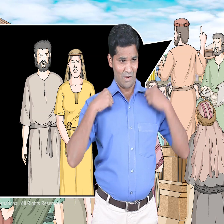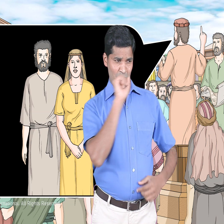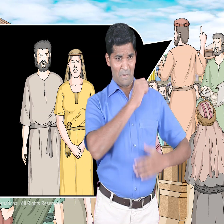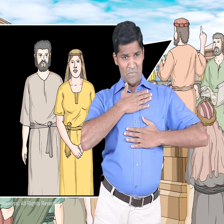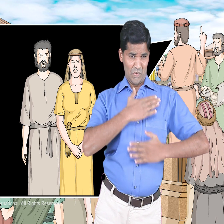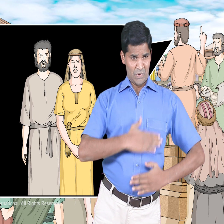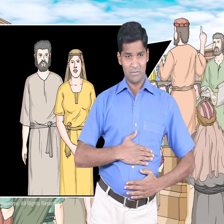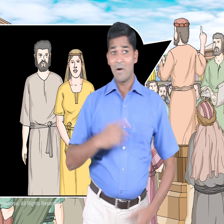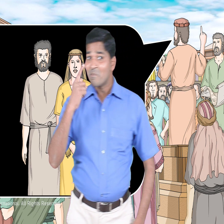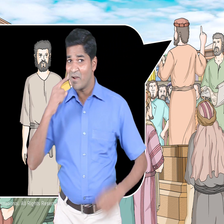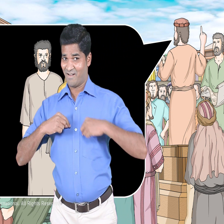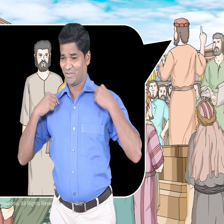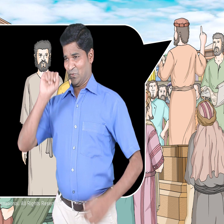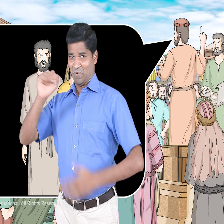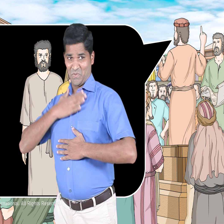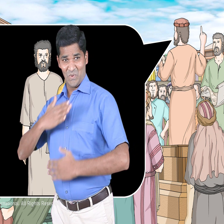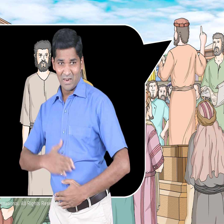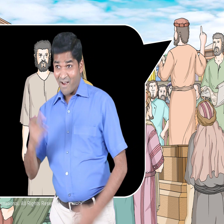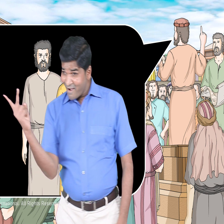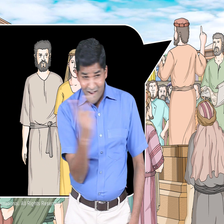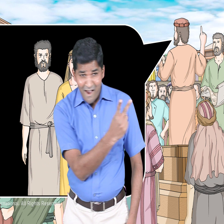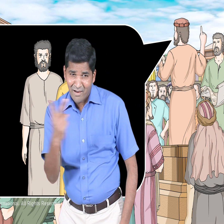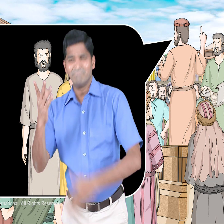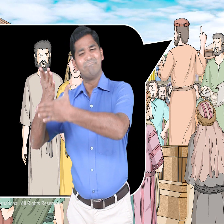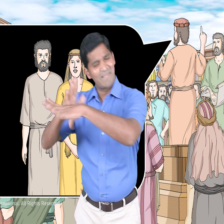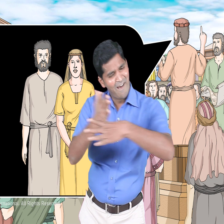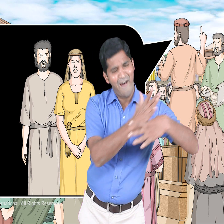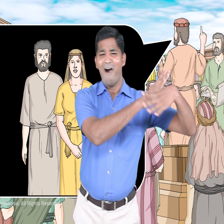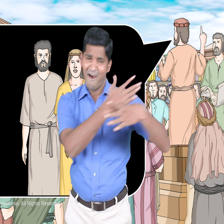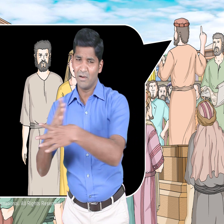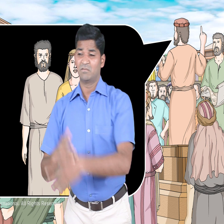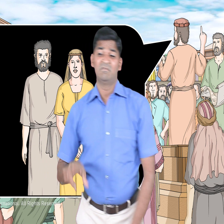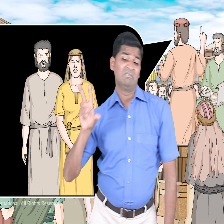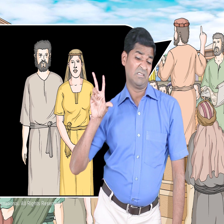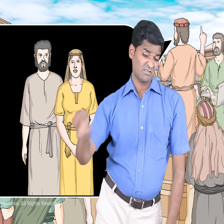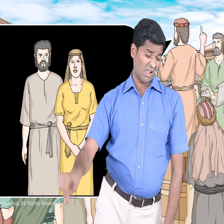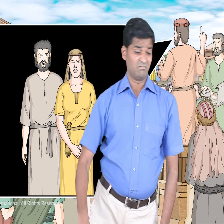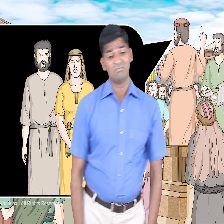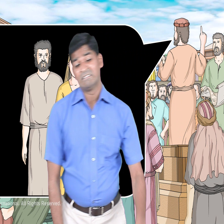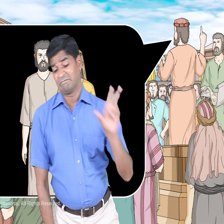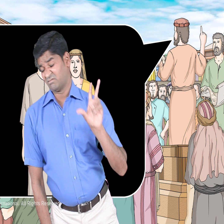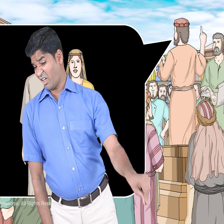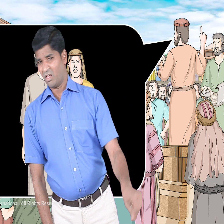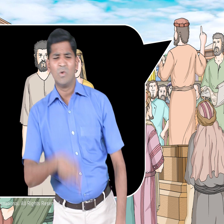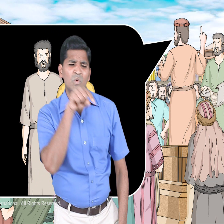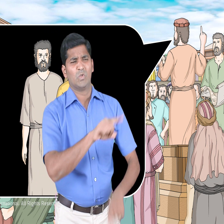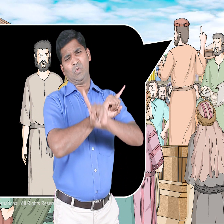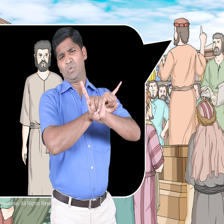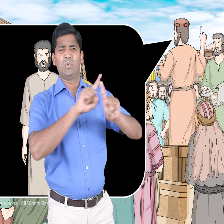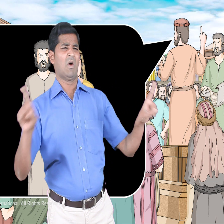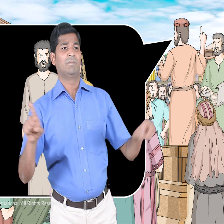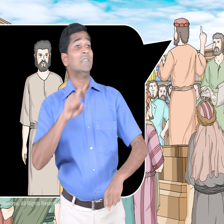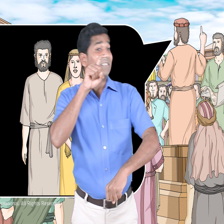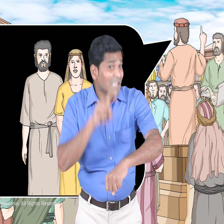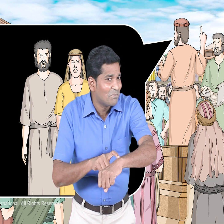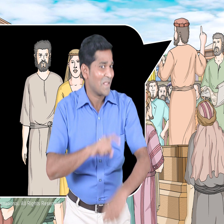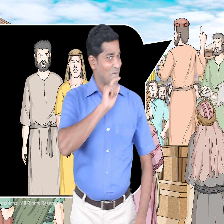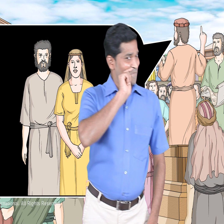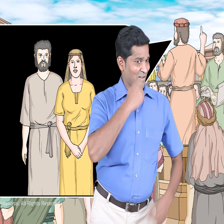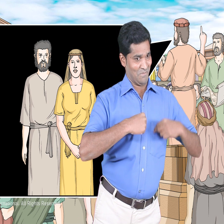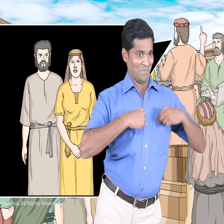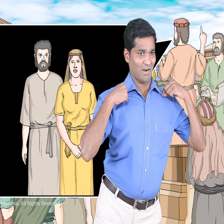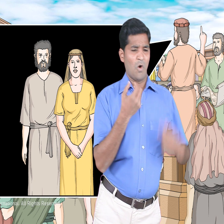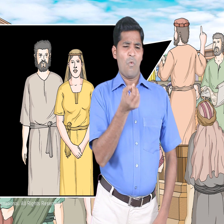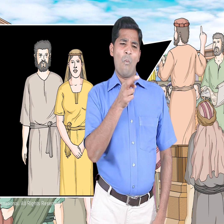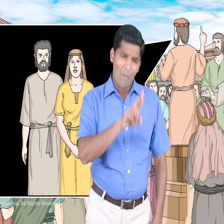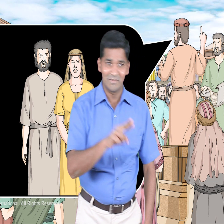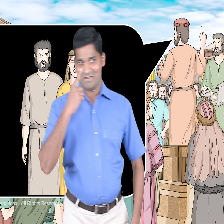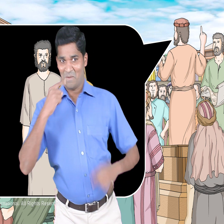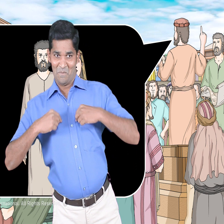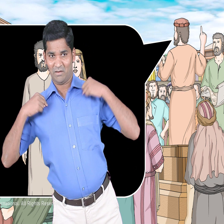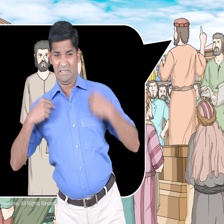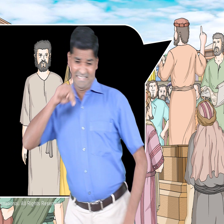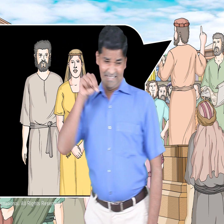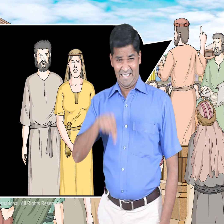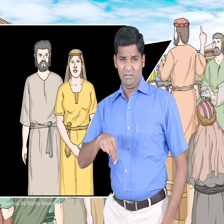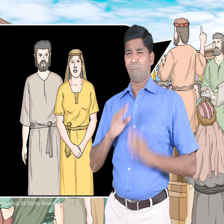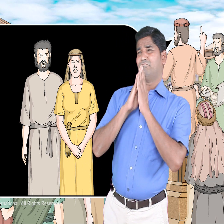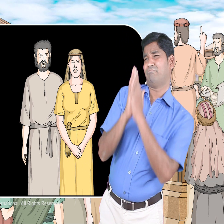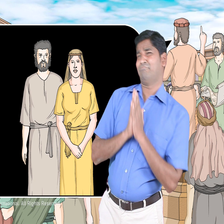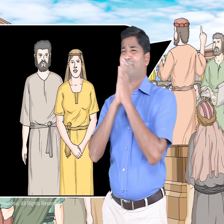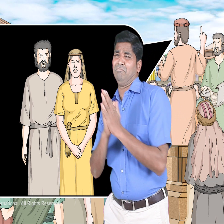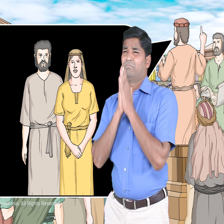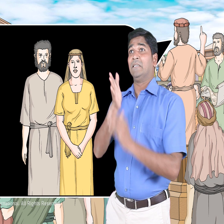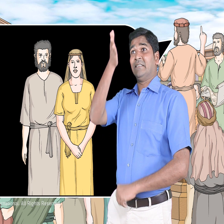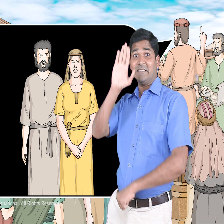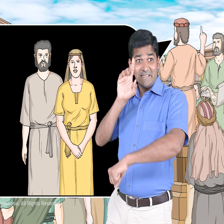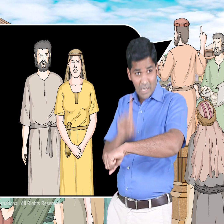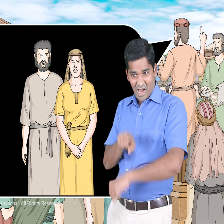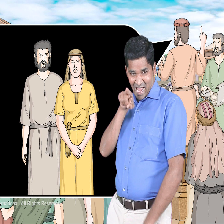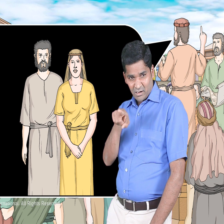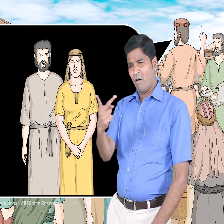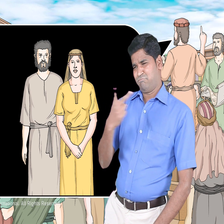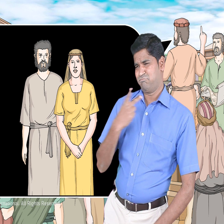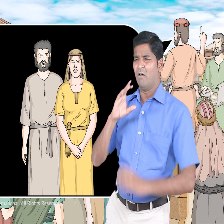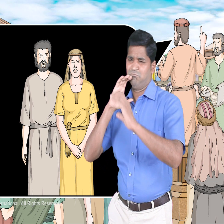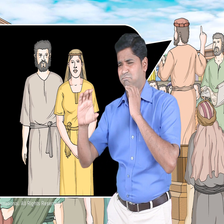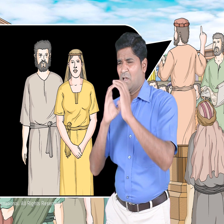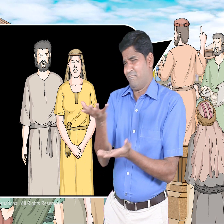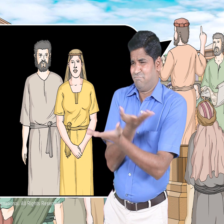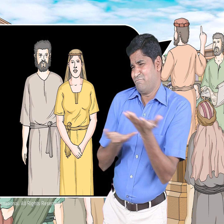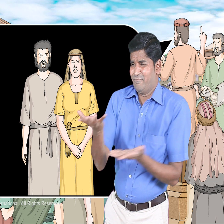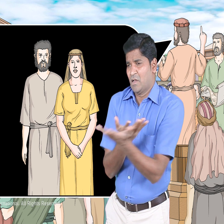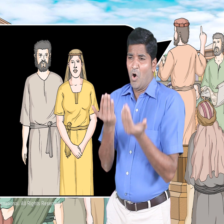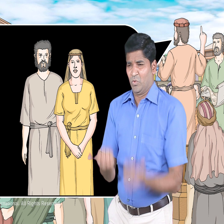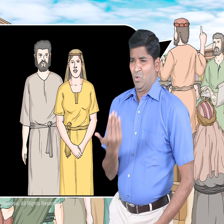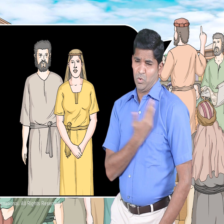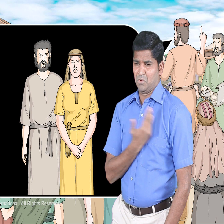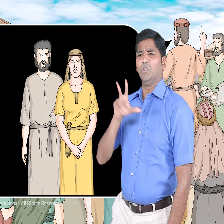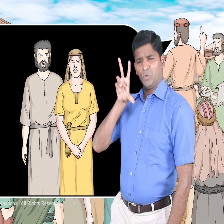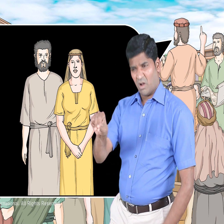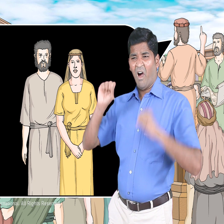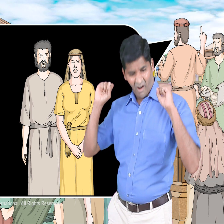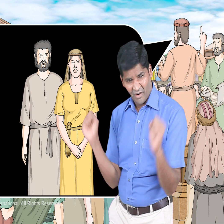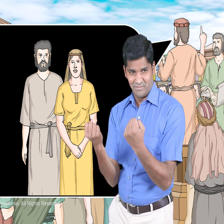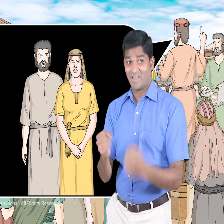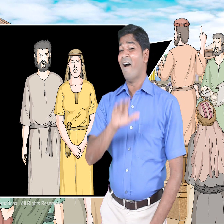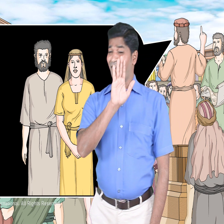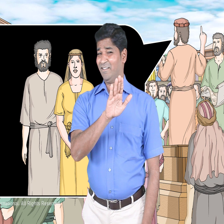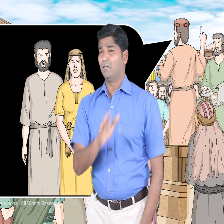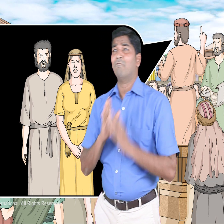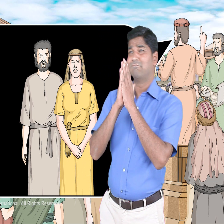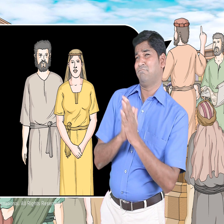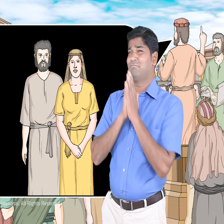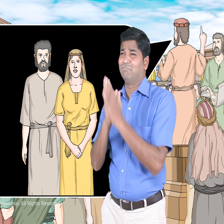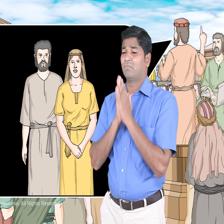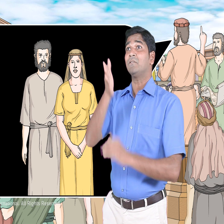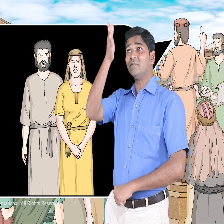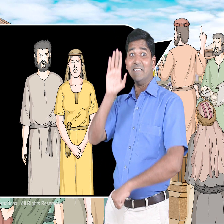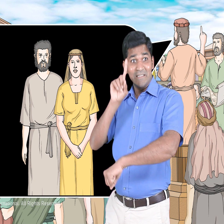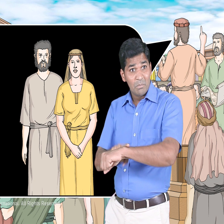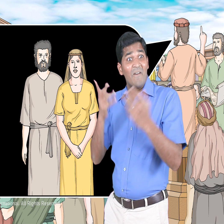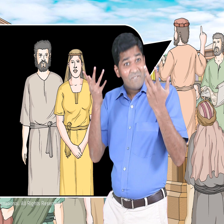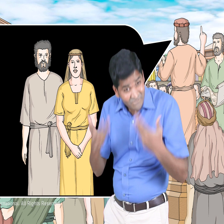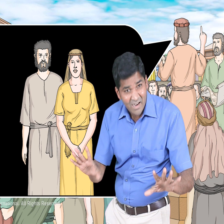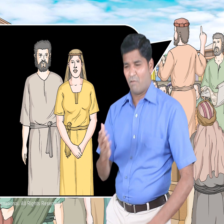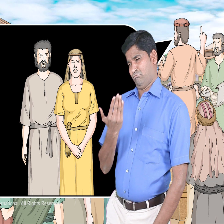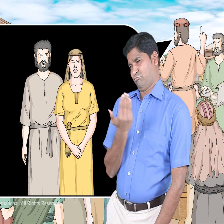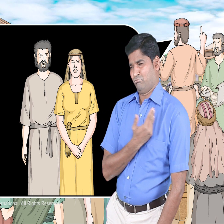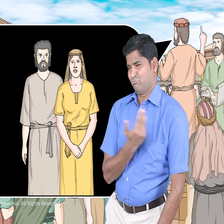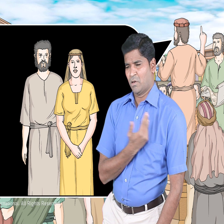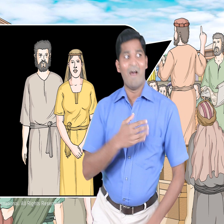Do not deprive each other, except by mutual consent and for a time, so you may devote yourselves to prayer.